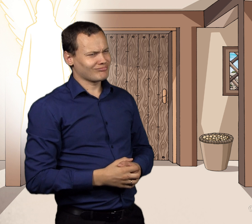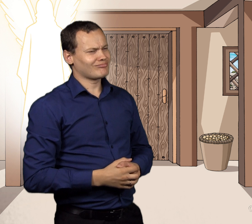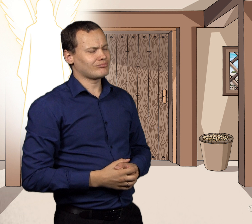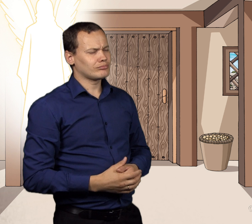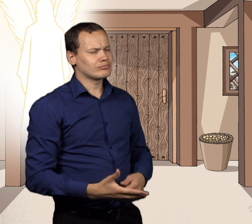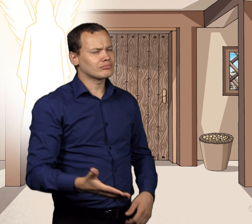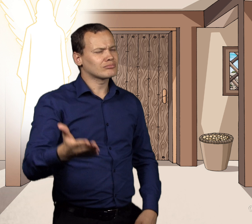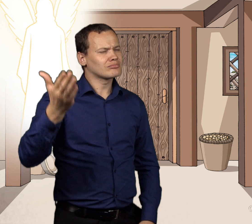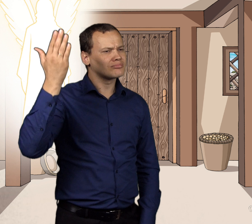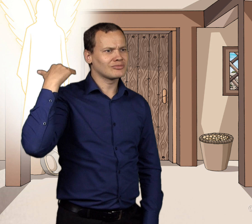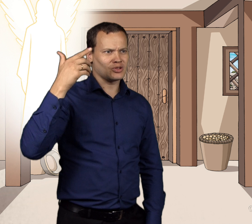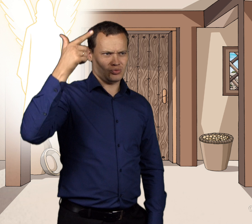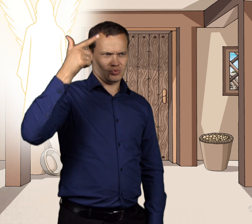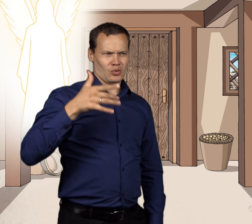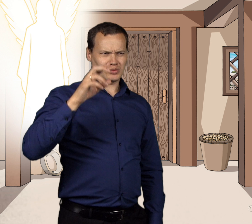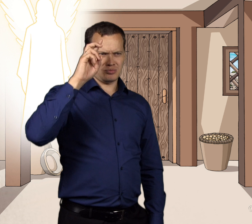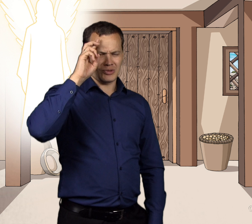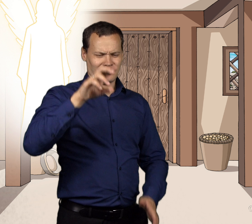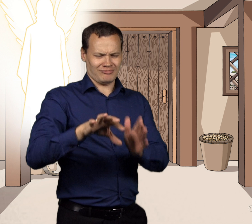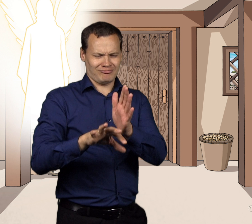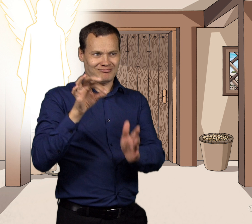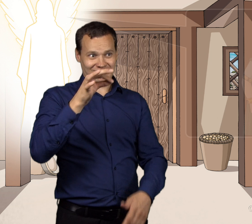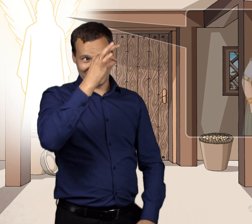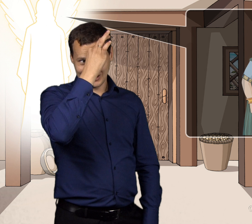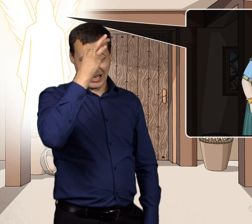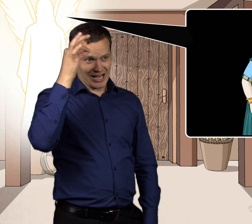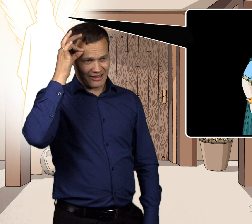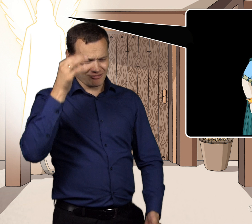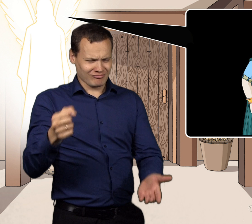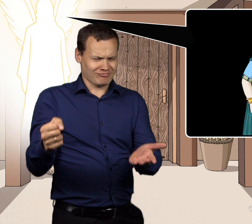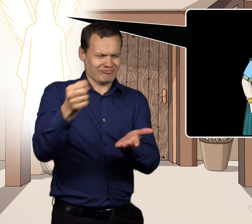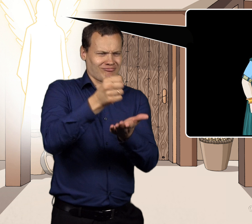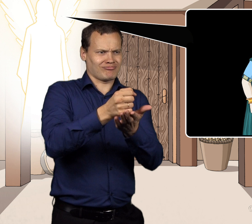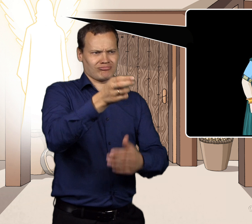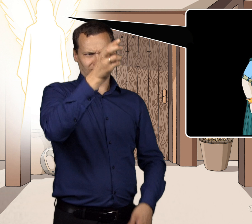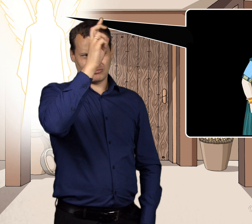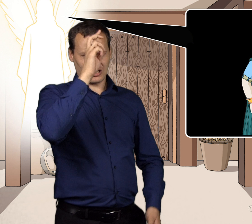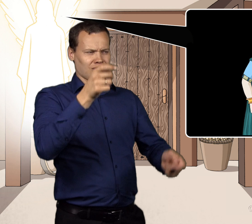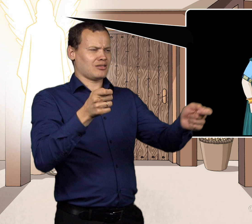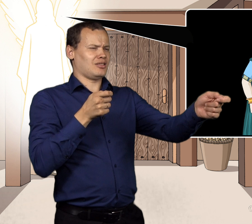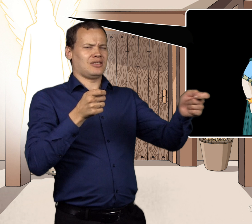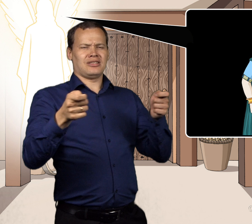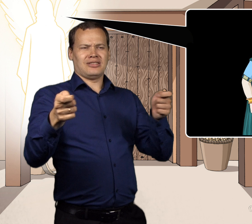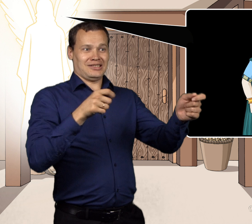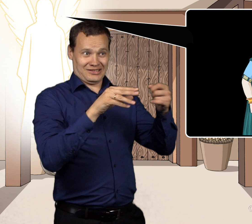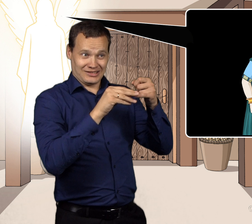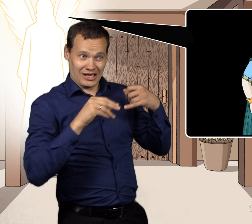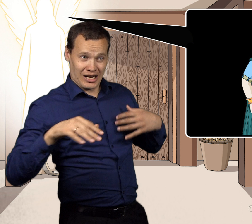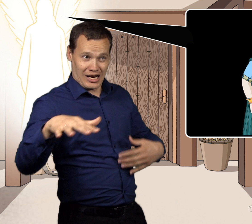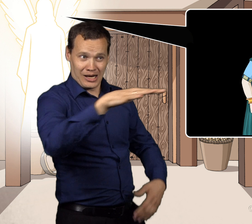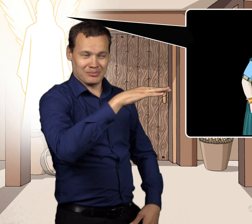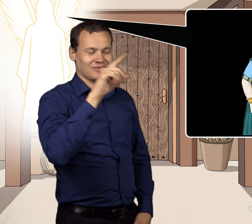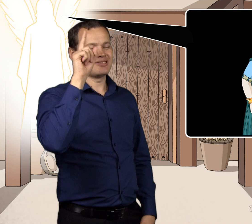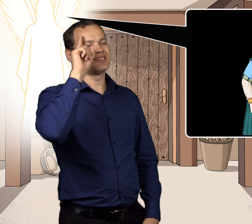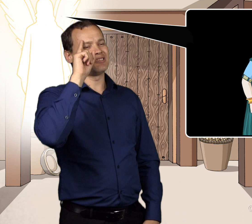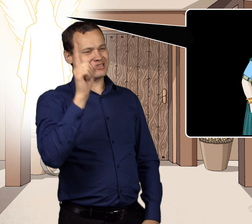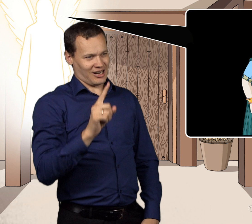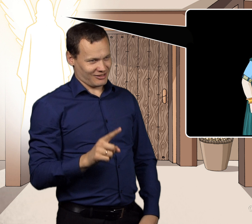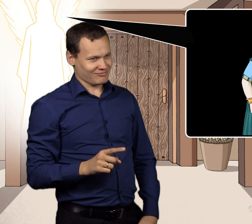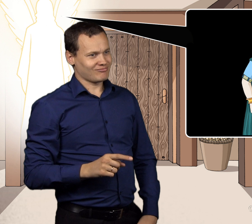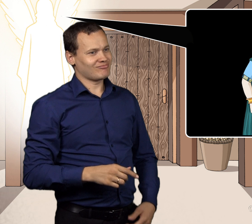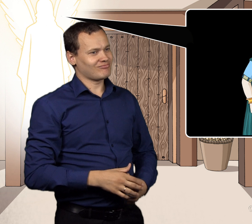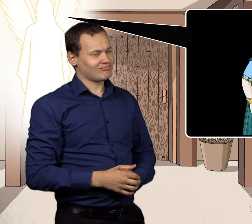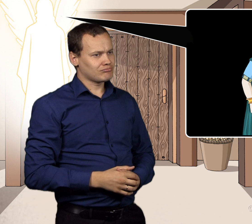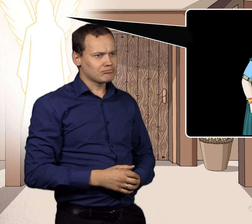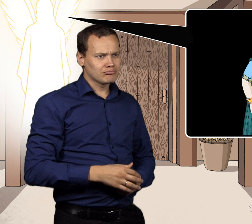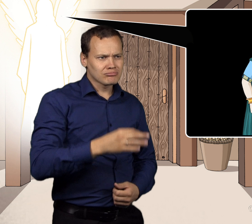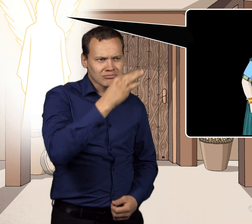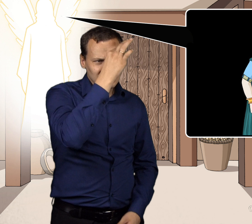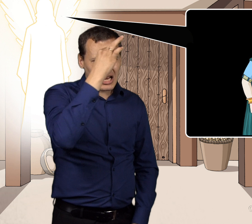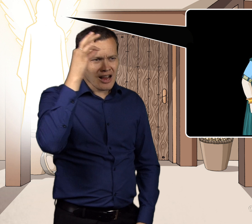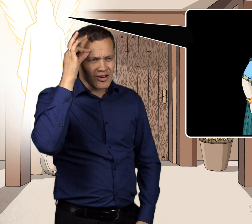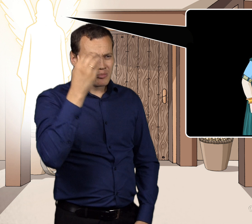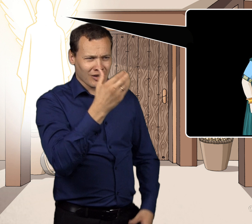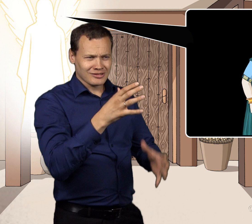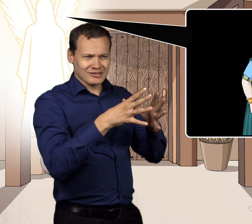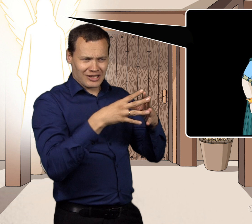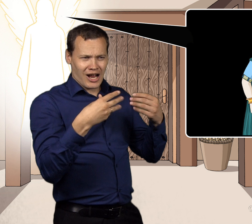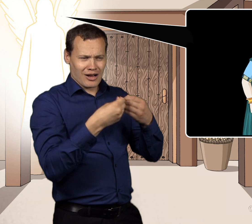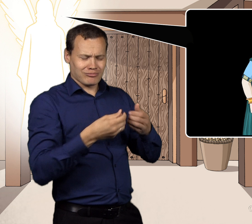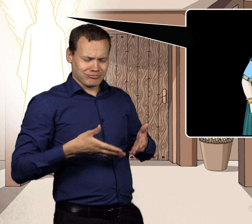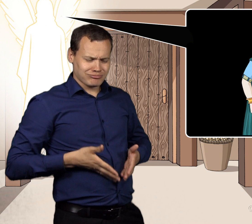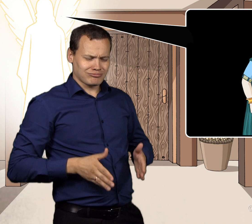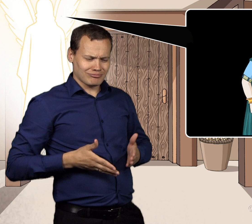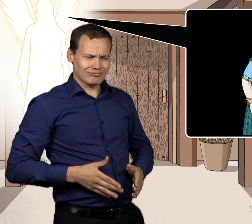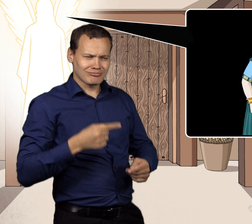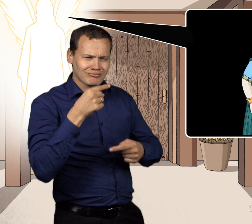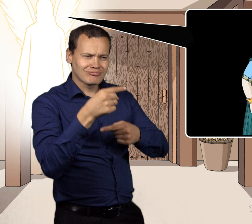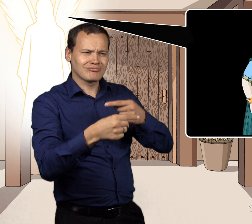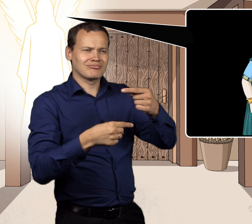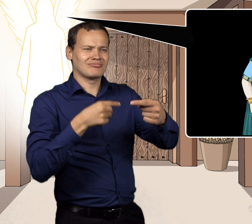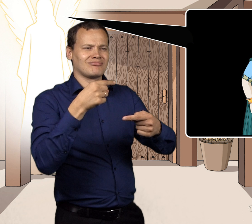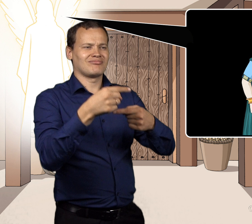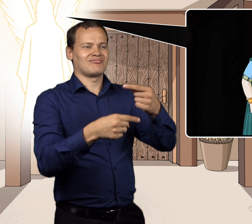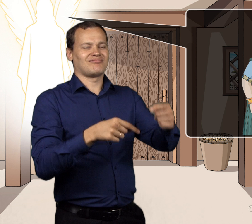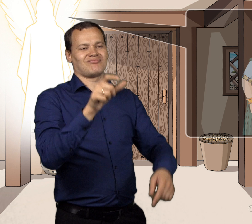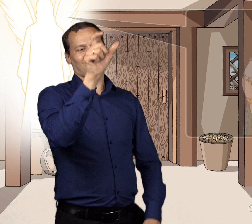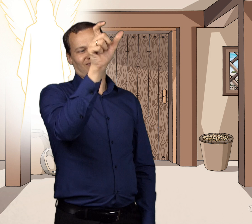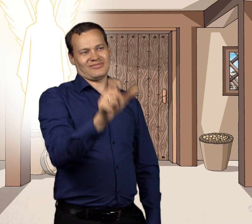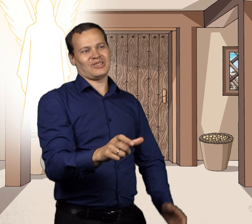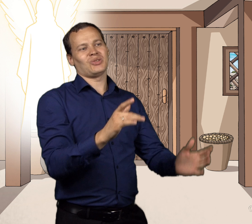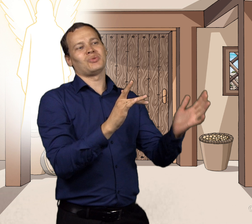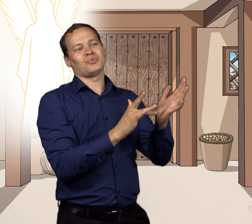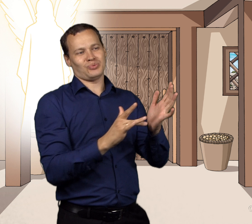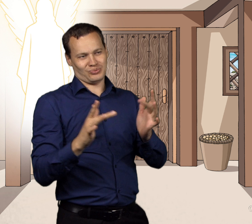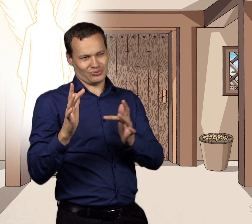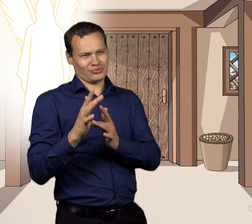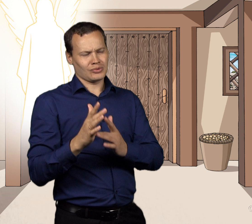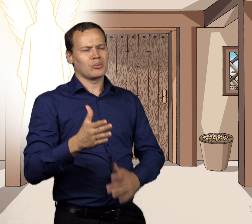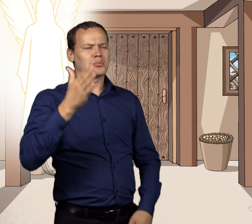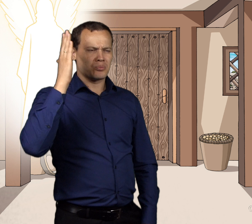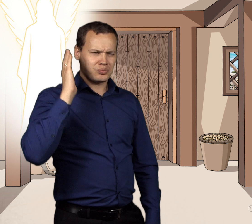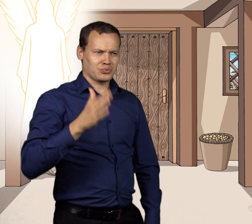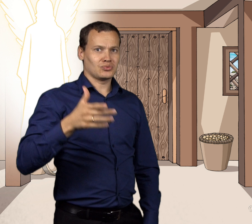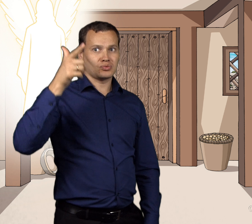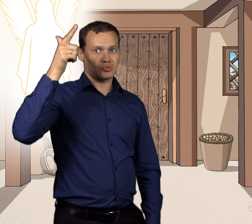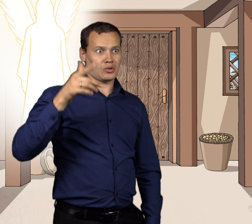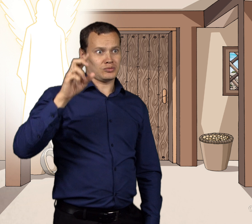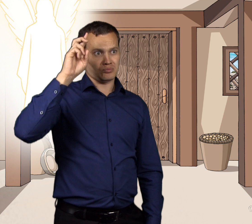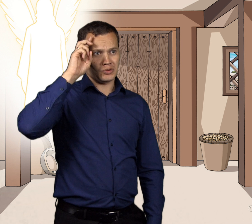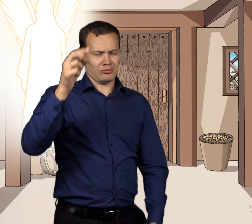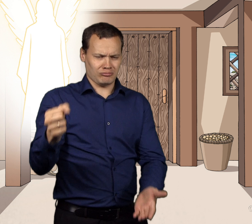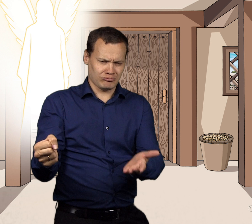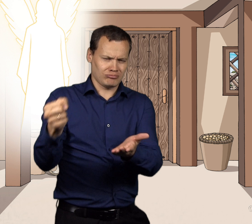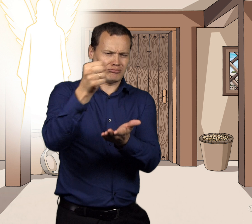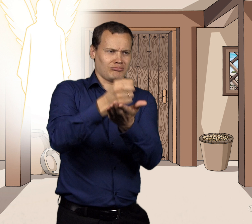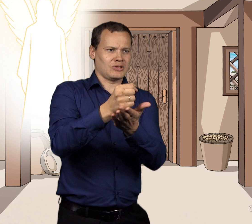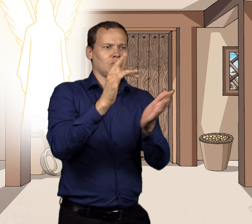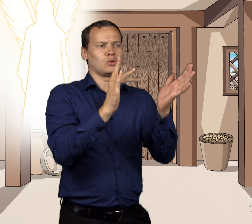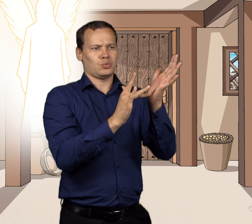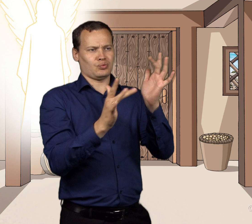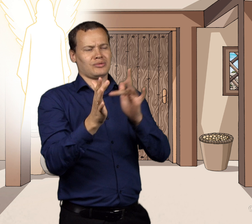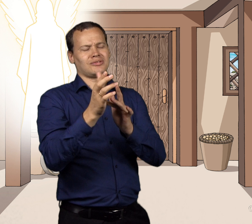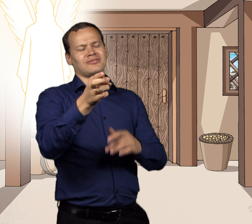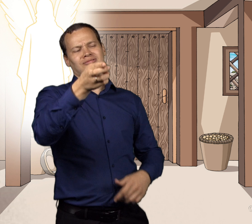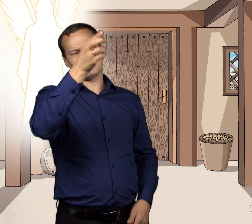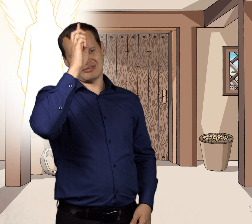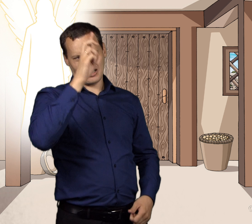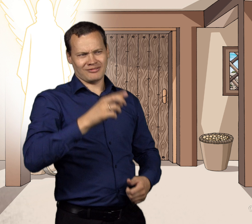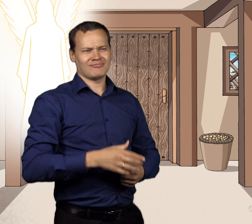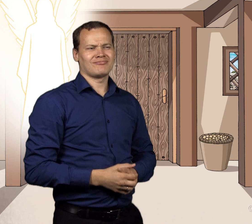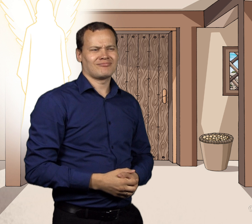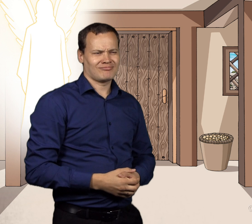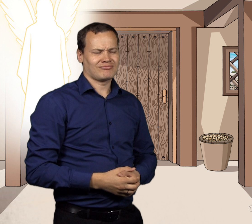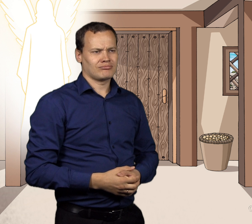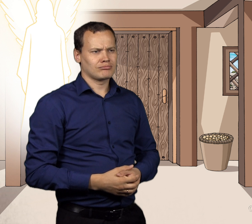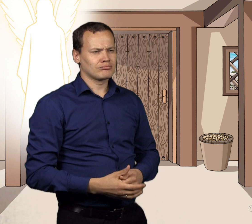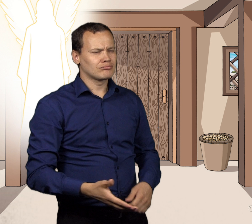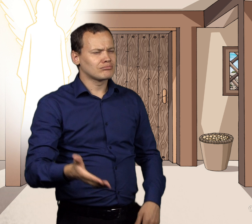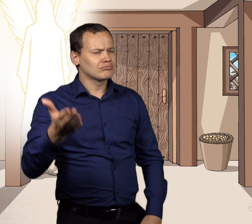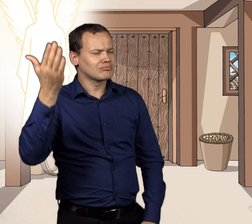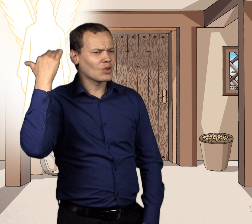The Lord God will give Him the throne of His father David, and He will reign over the house of Jacob forever.